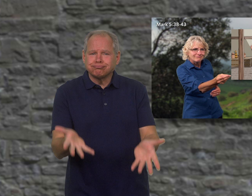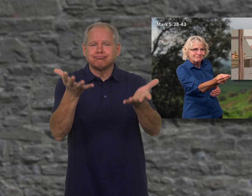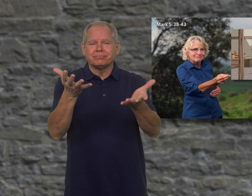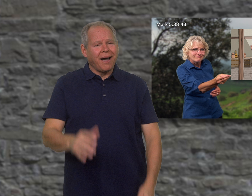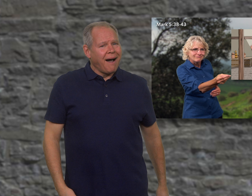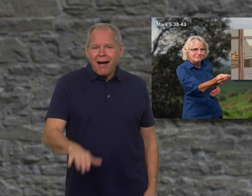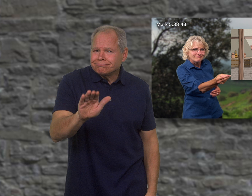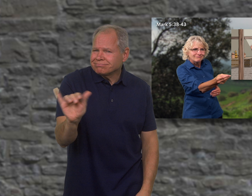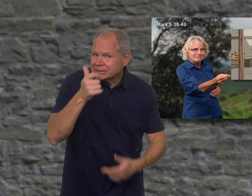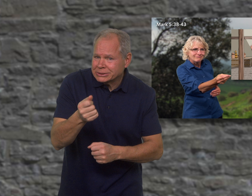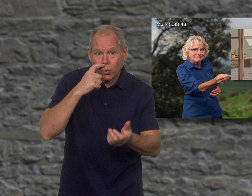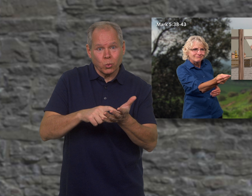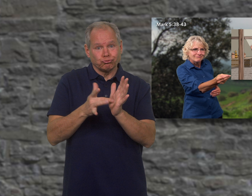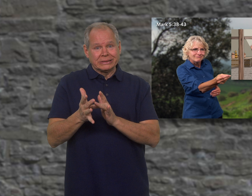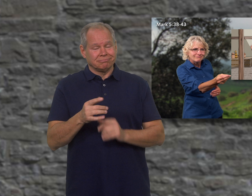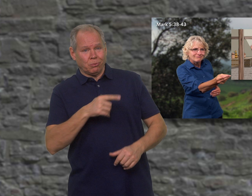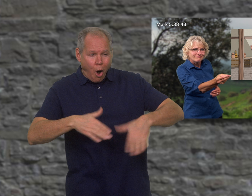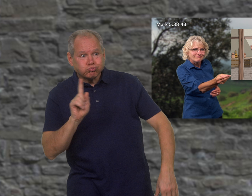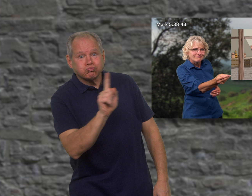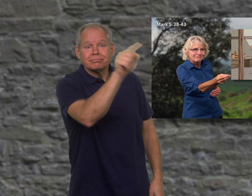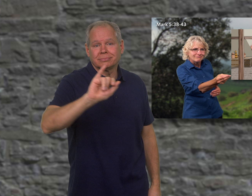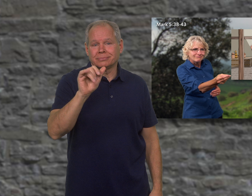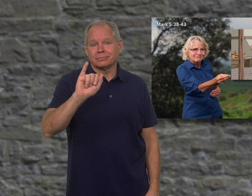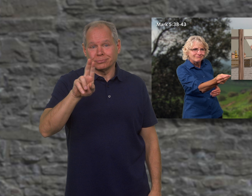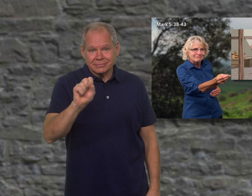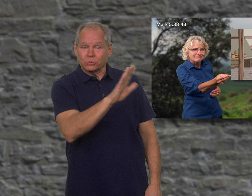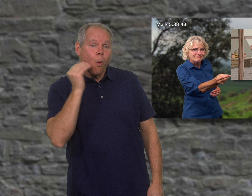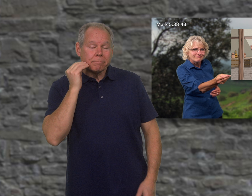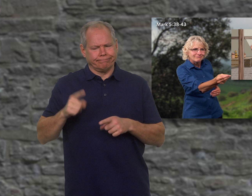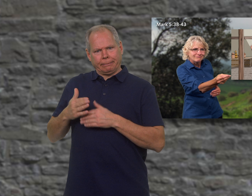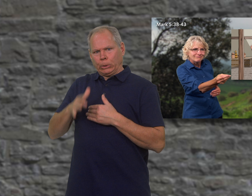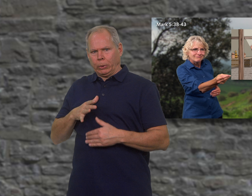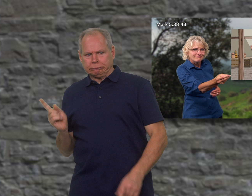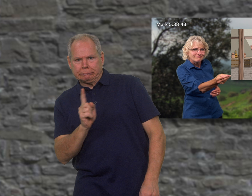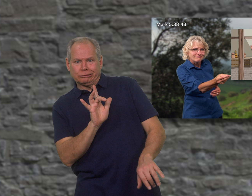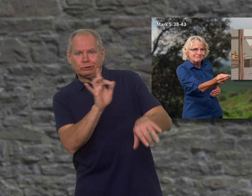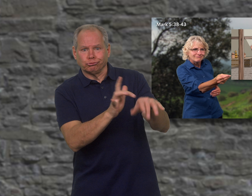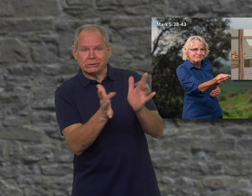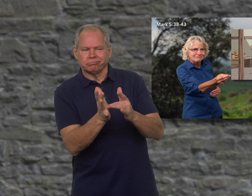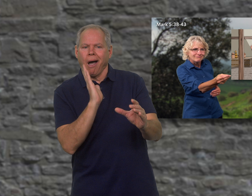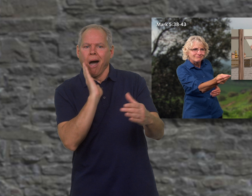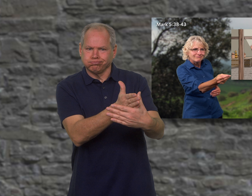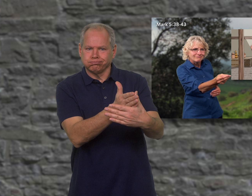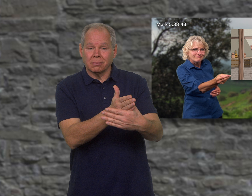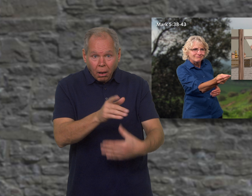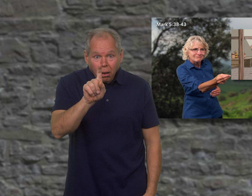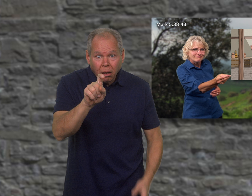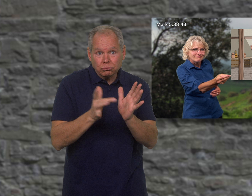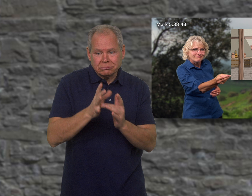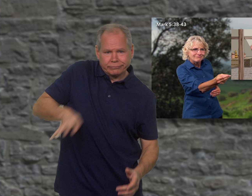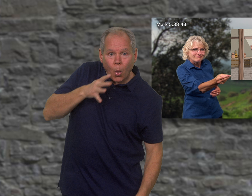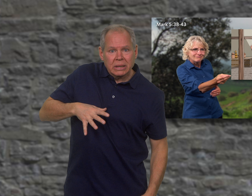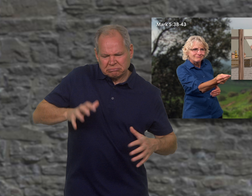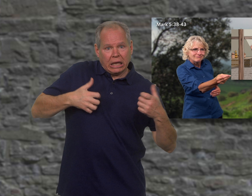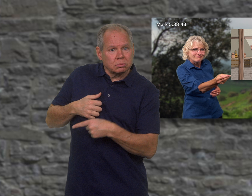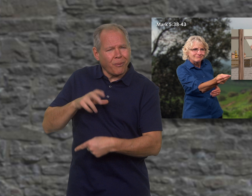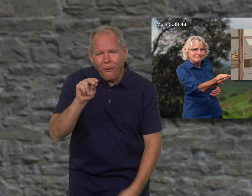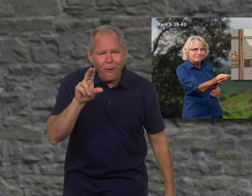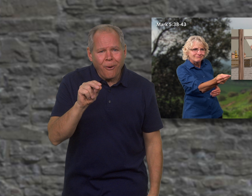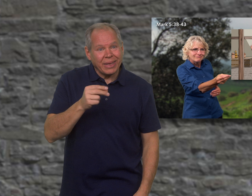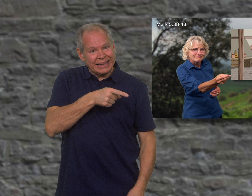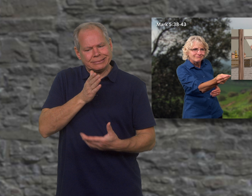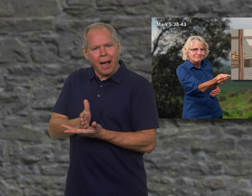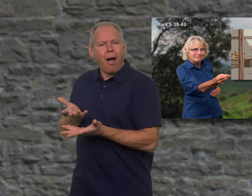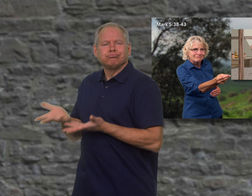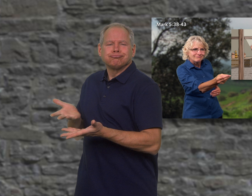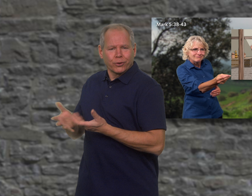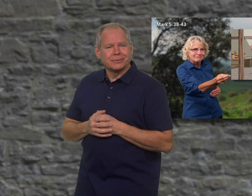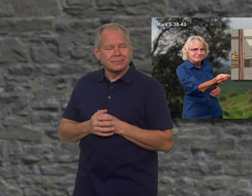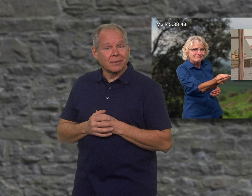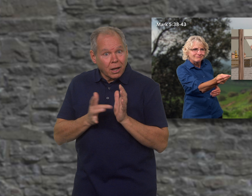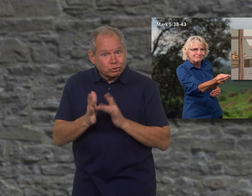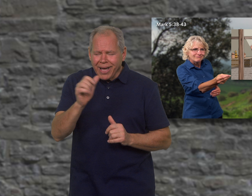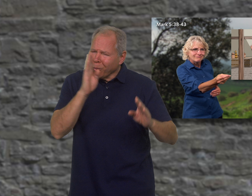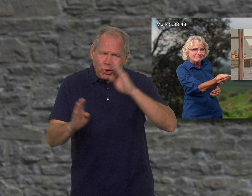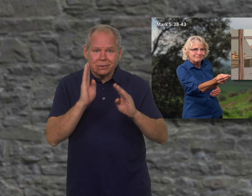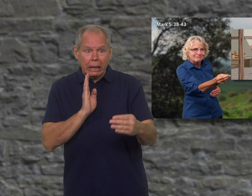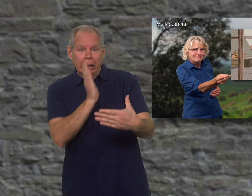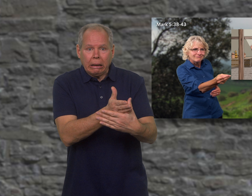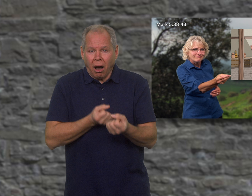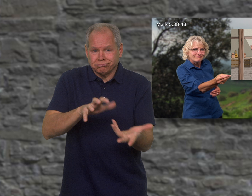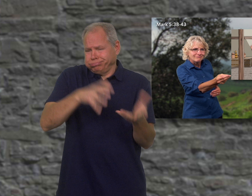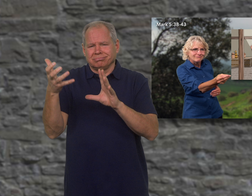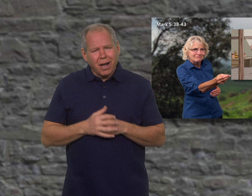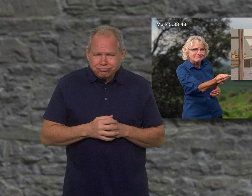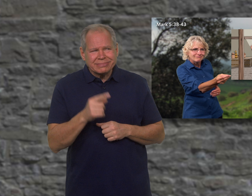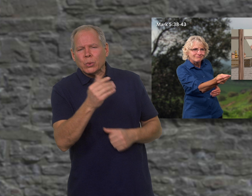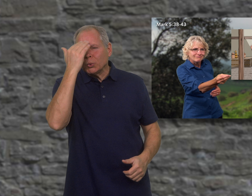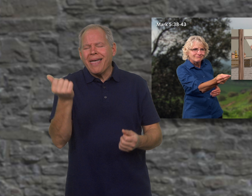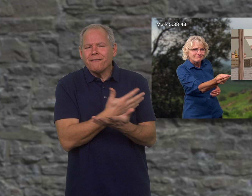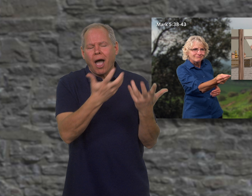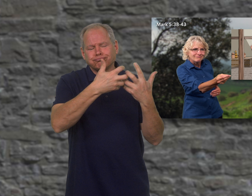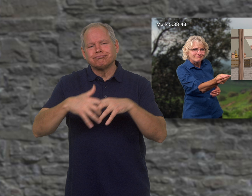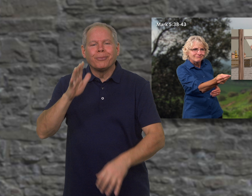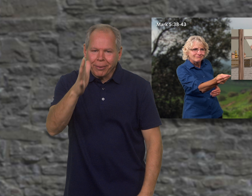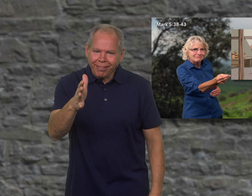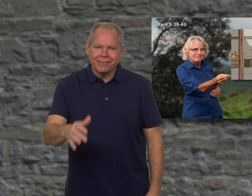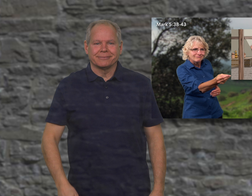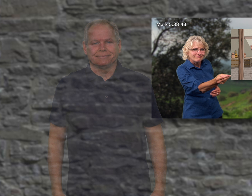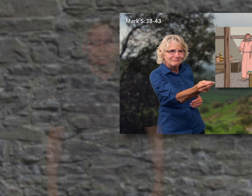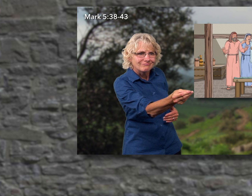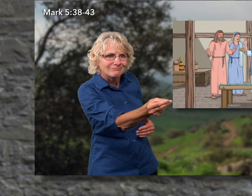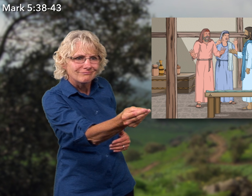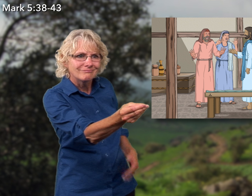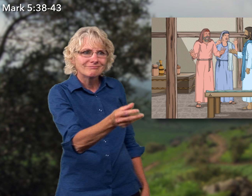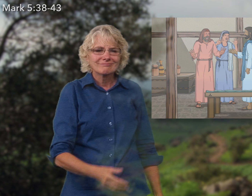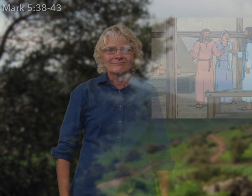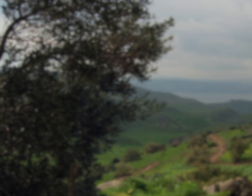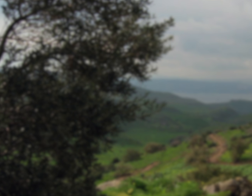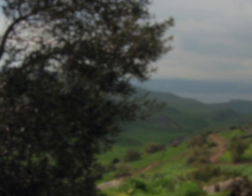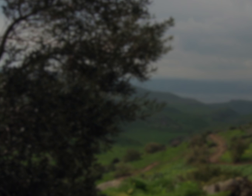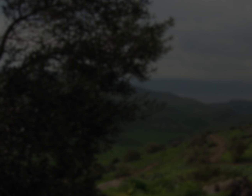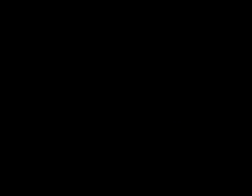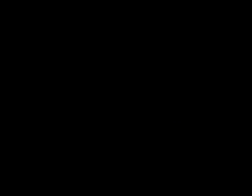Then Jesus gave strict orders that no one should know about this, and He told them to give her something to eat.